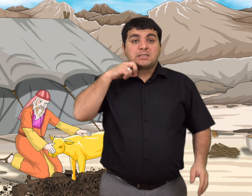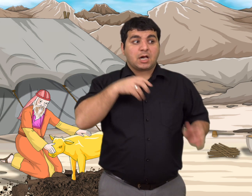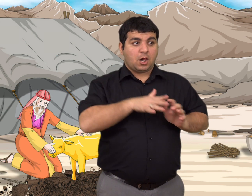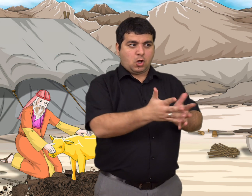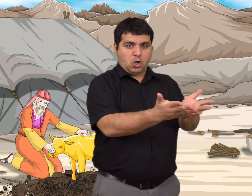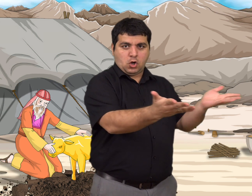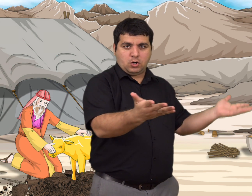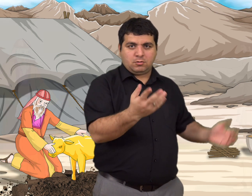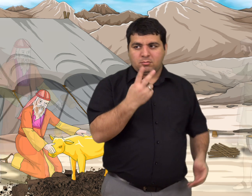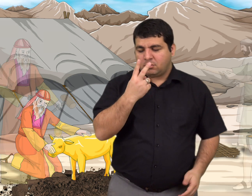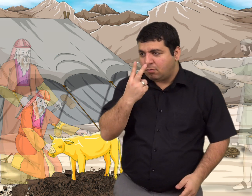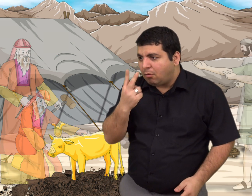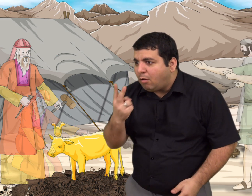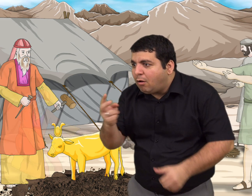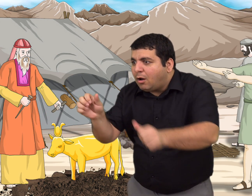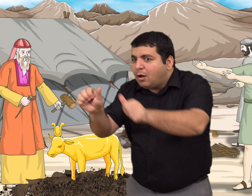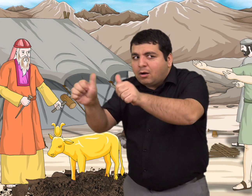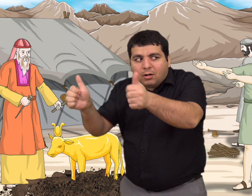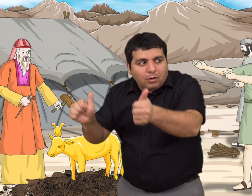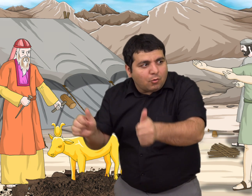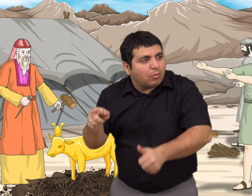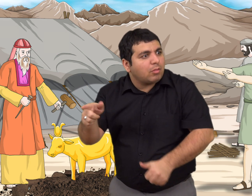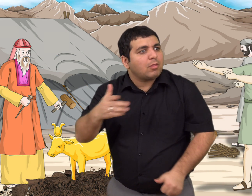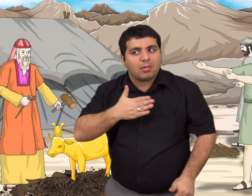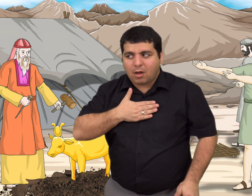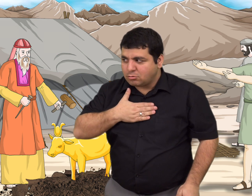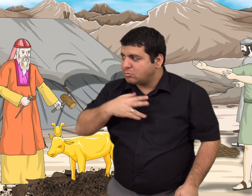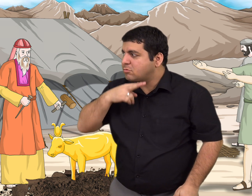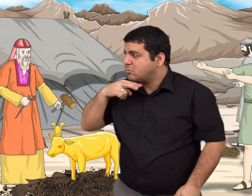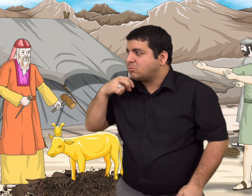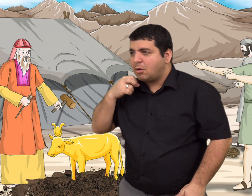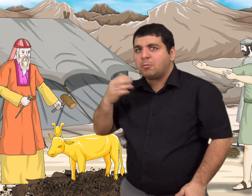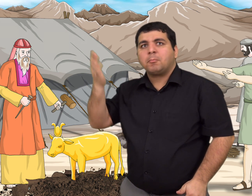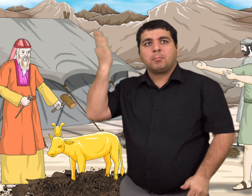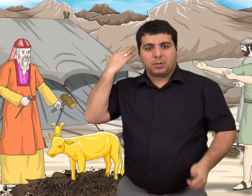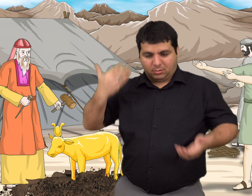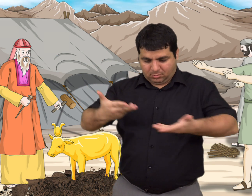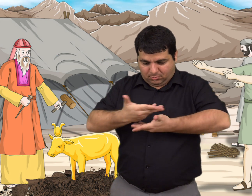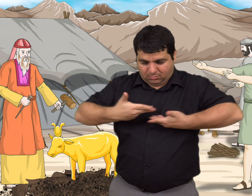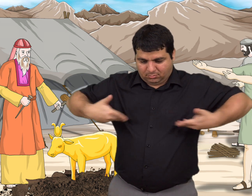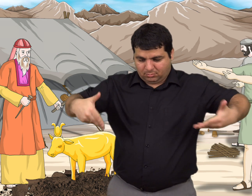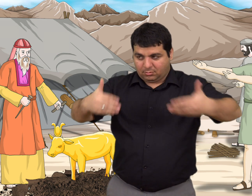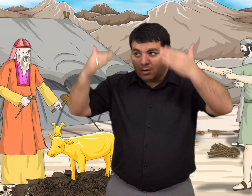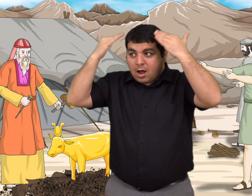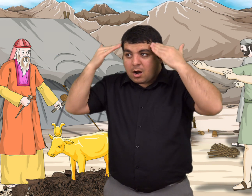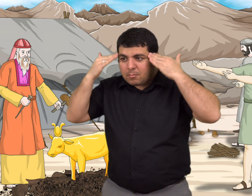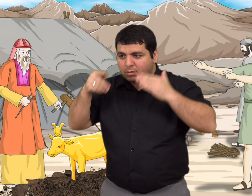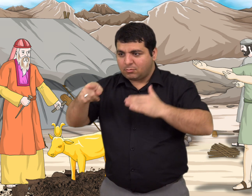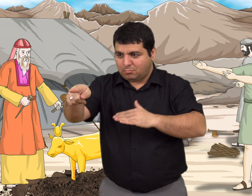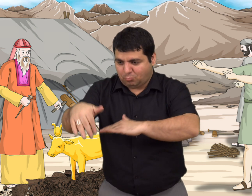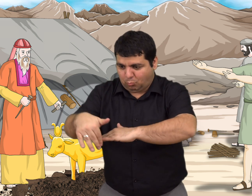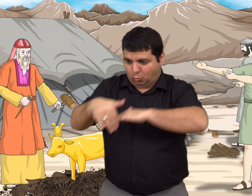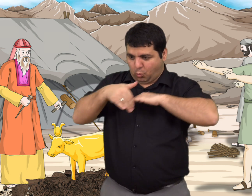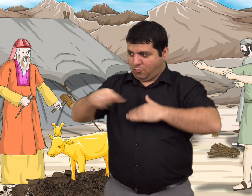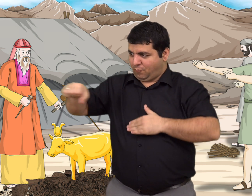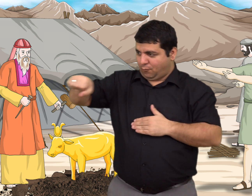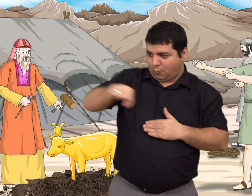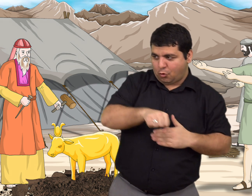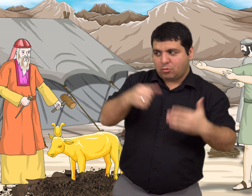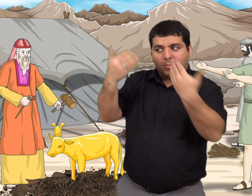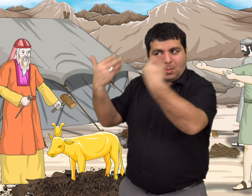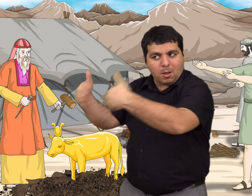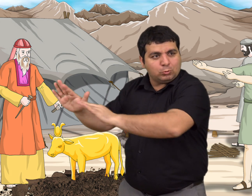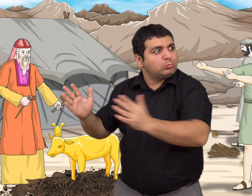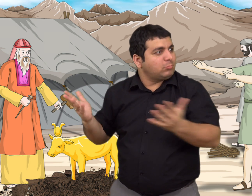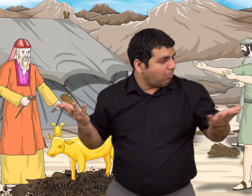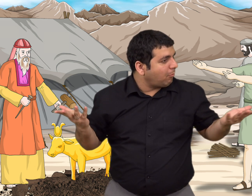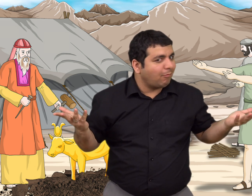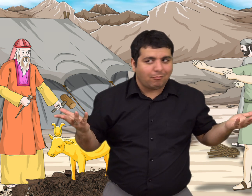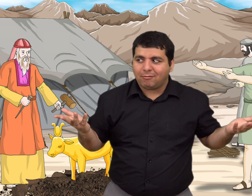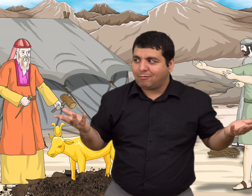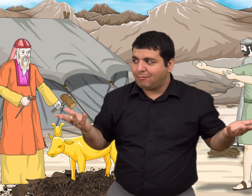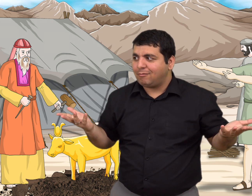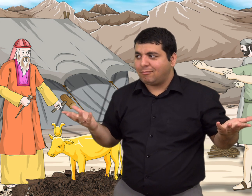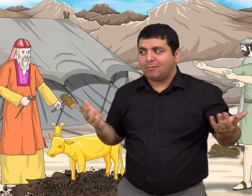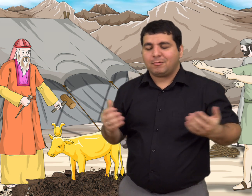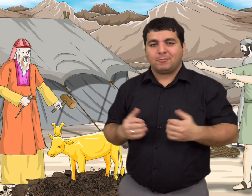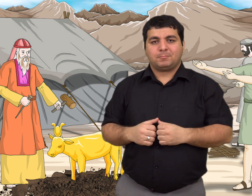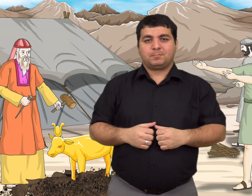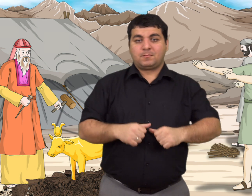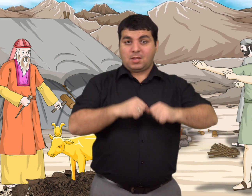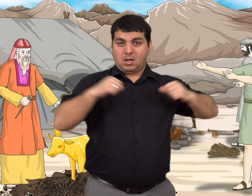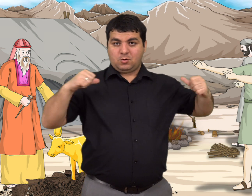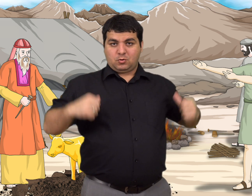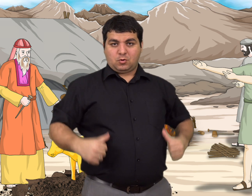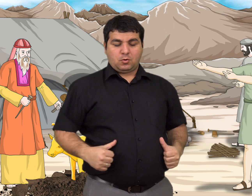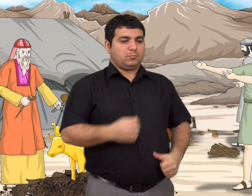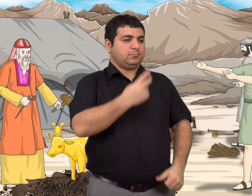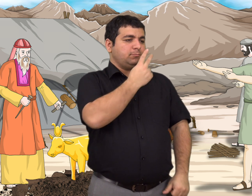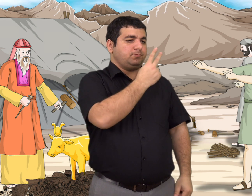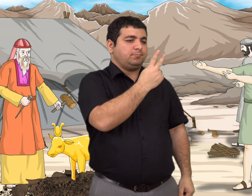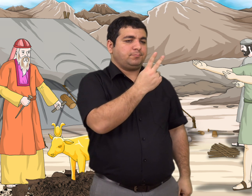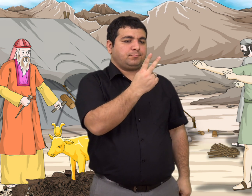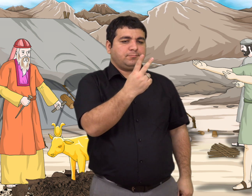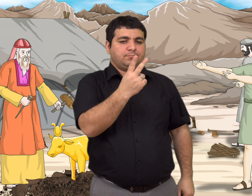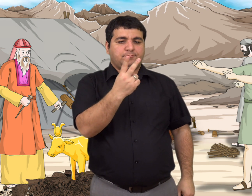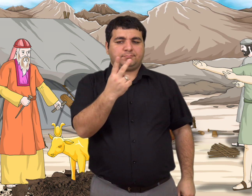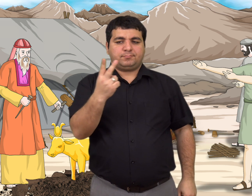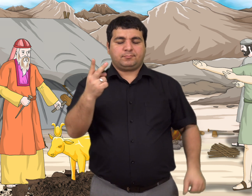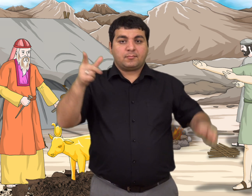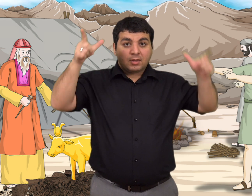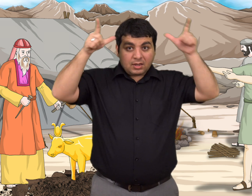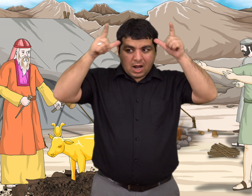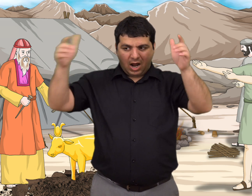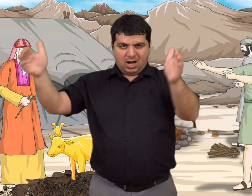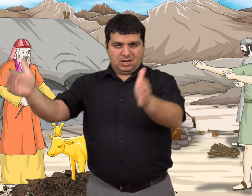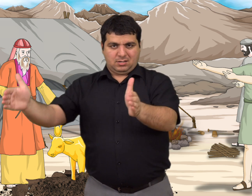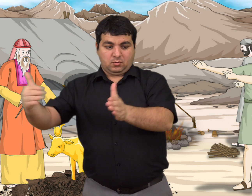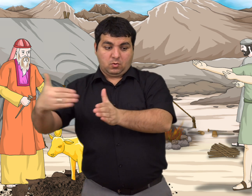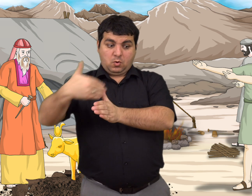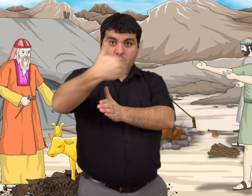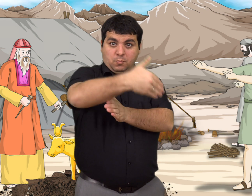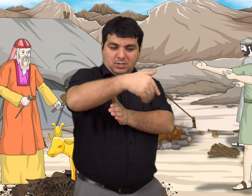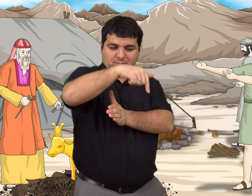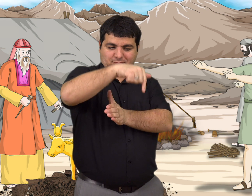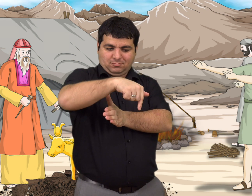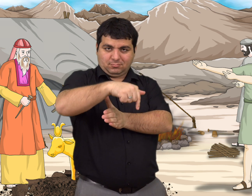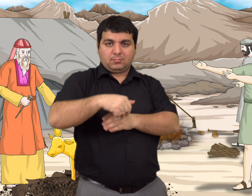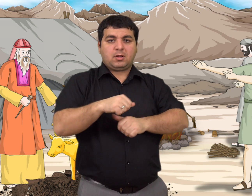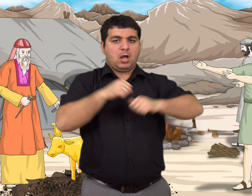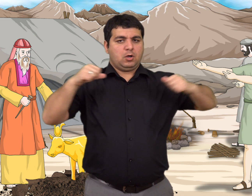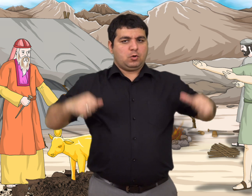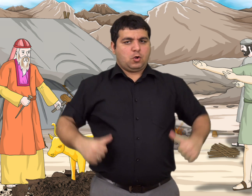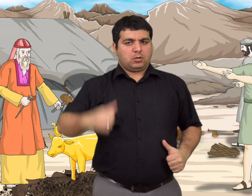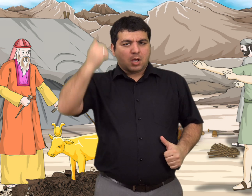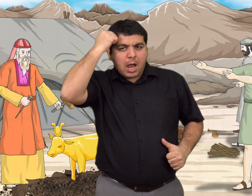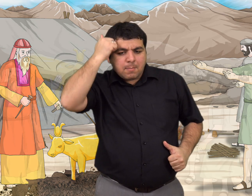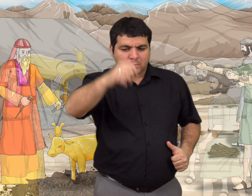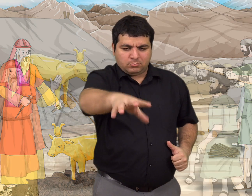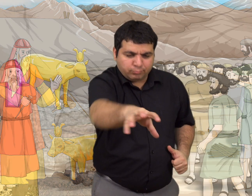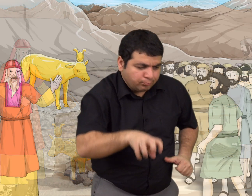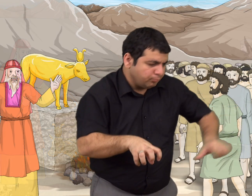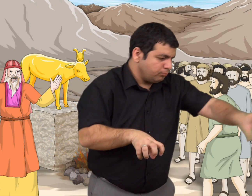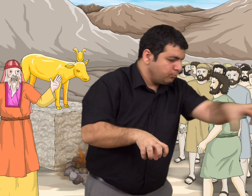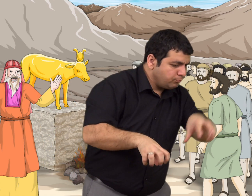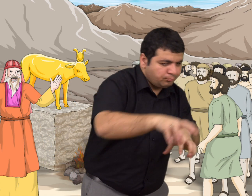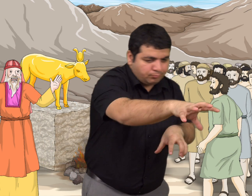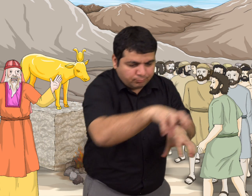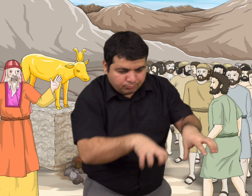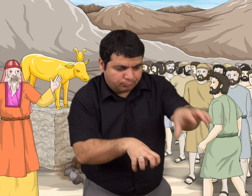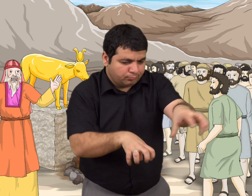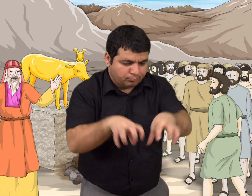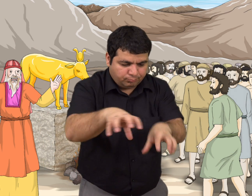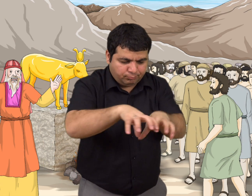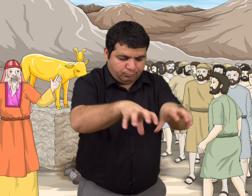And they said, “These, O Israel, are your gods, who brought you up out of the land of Egypt!”